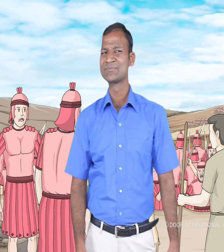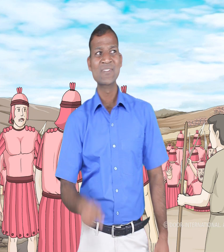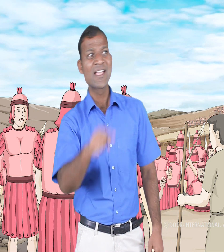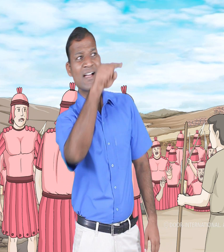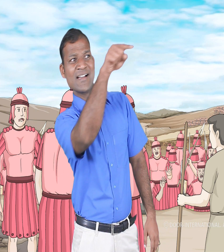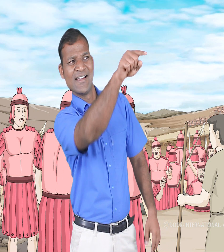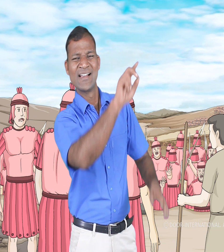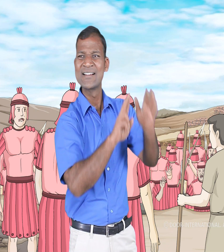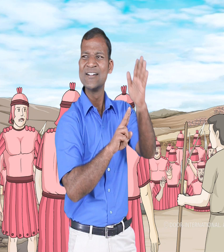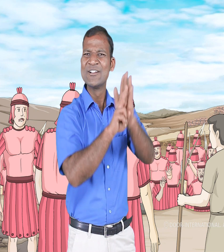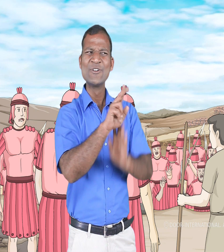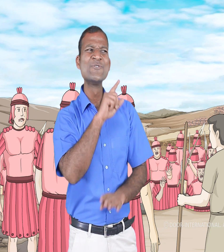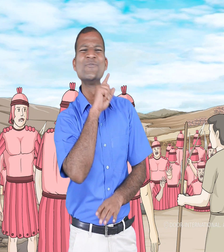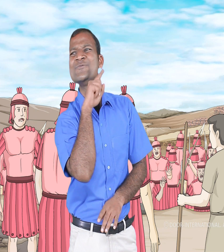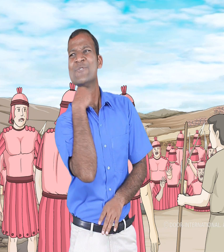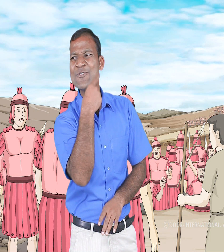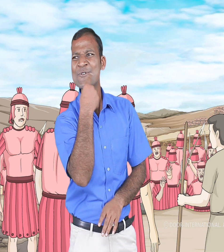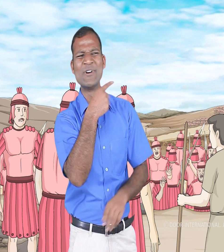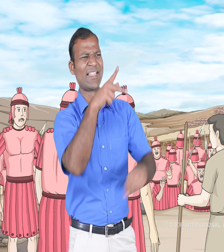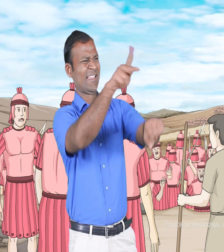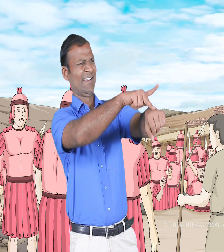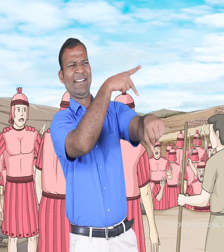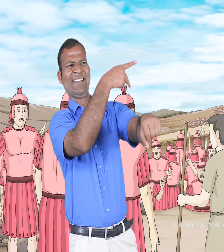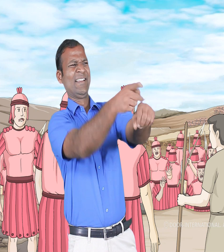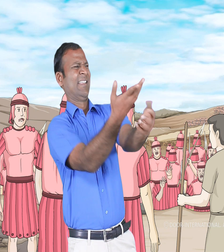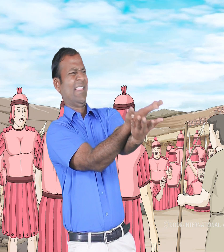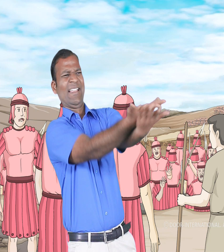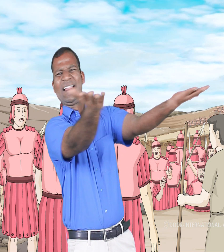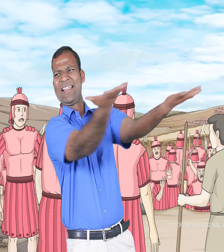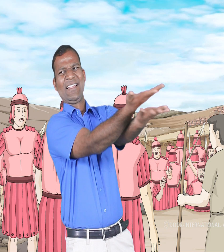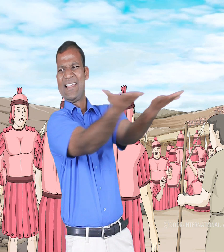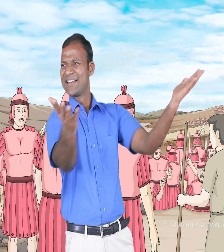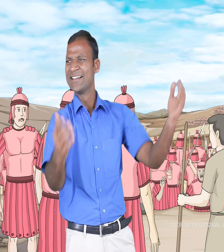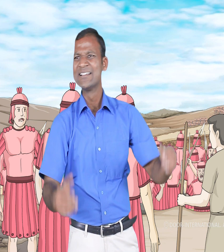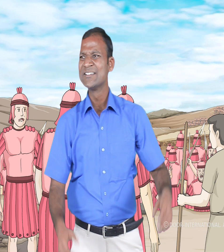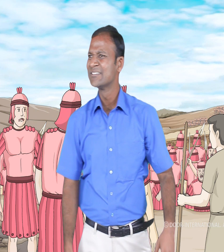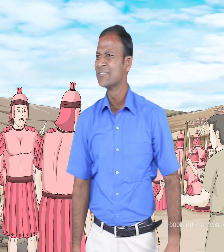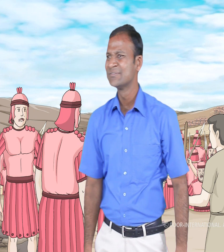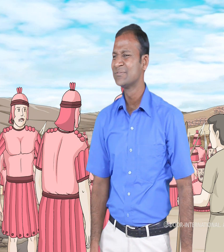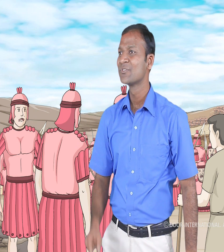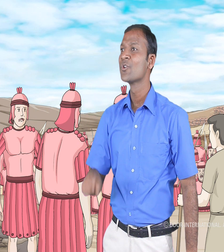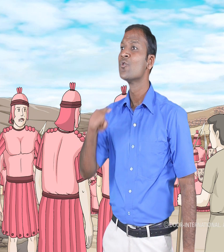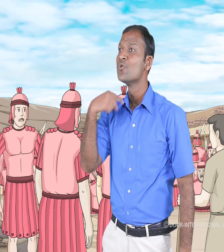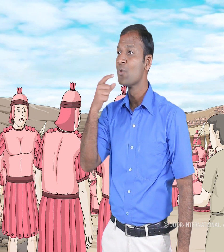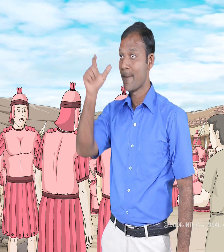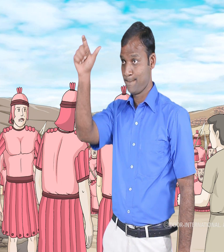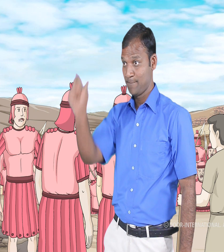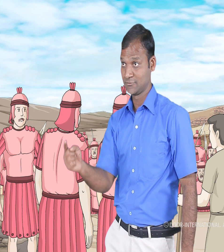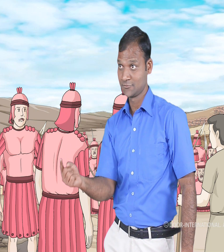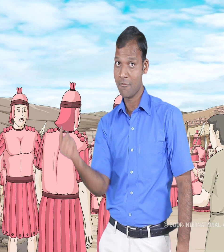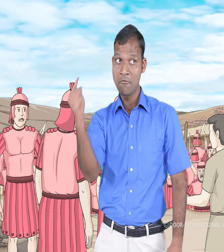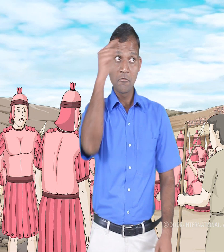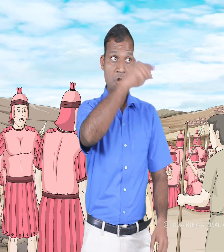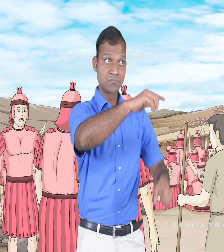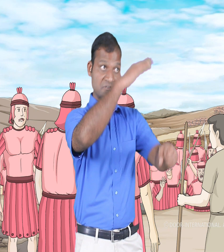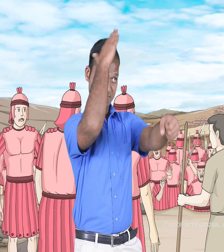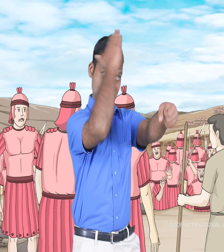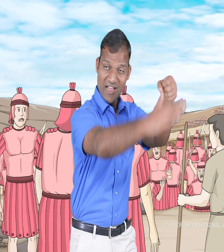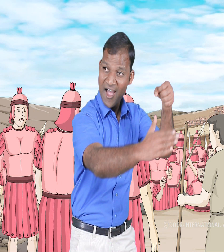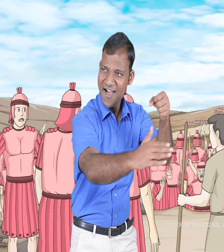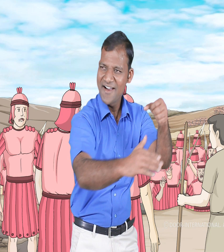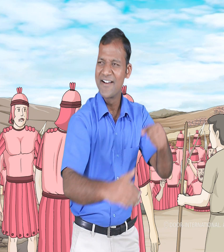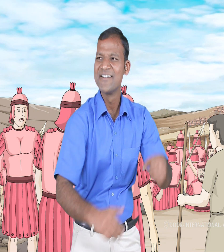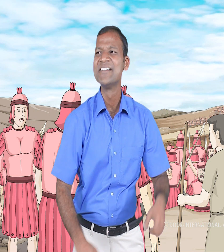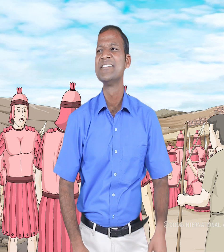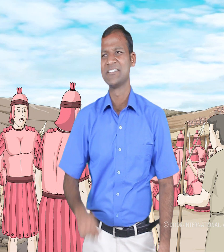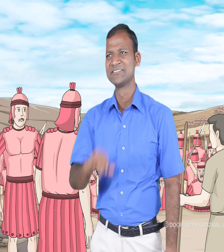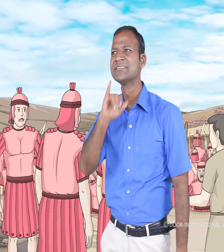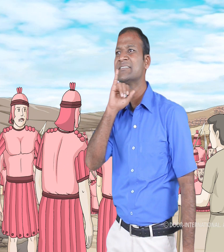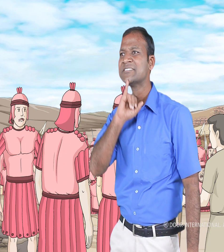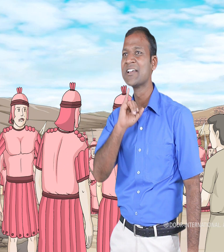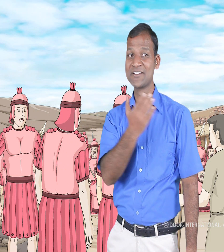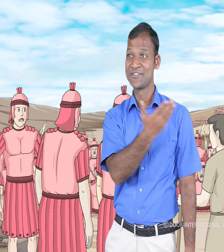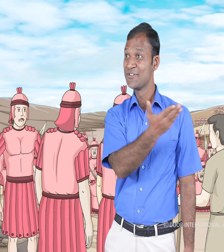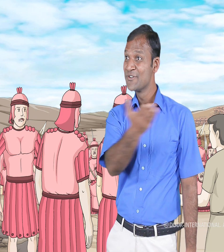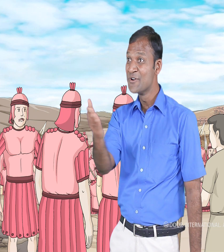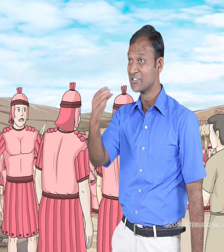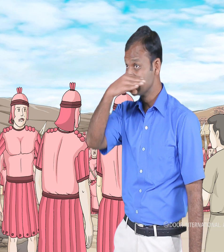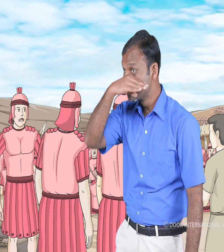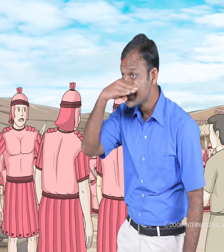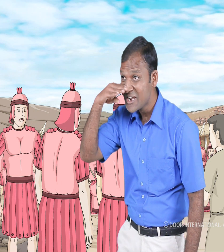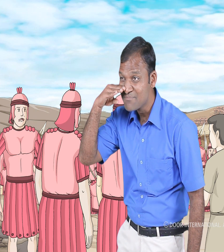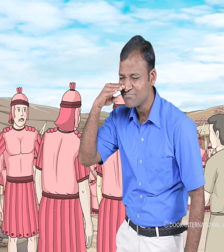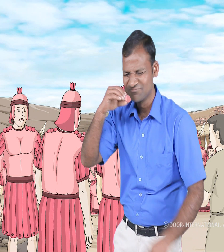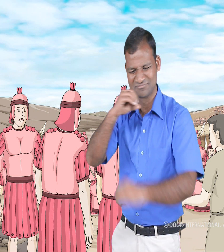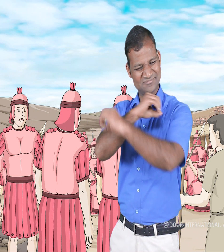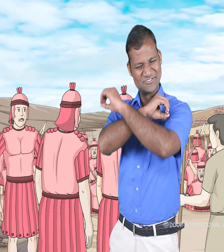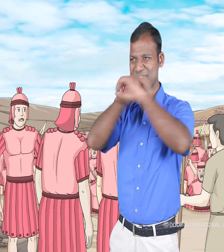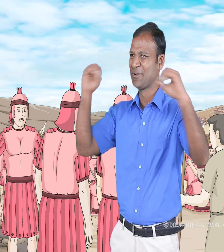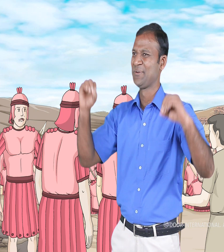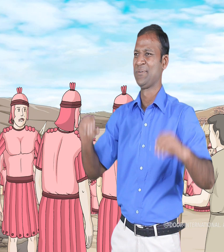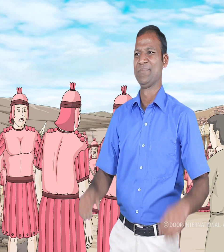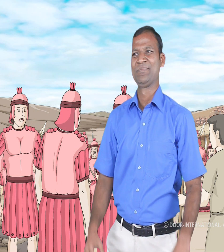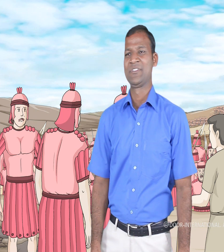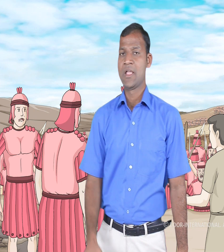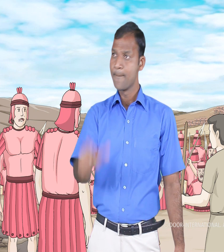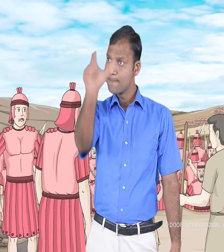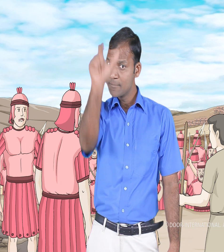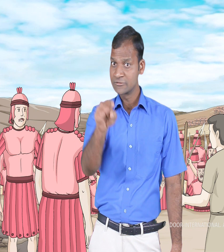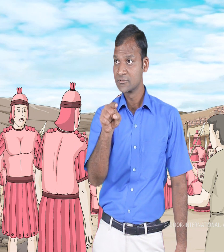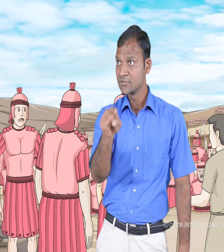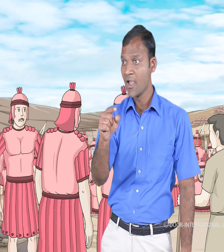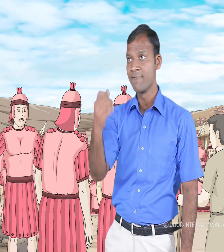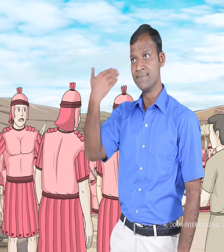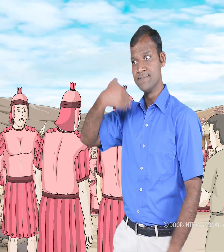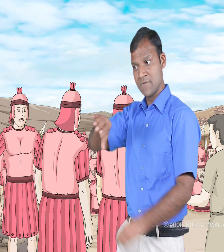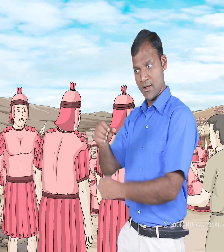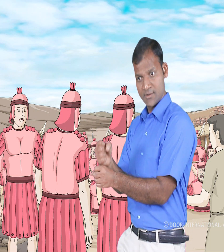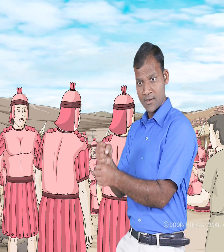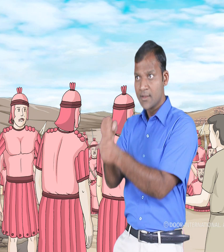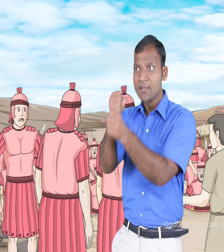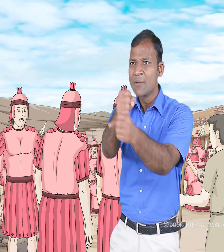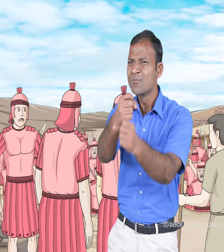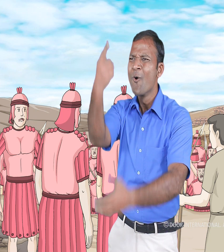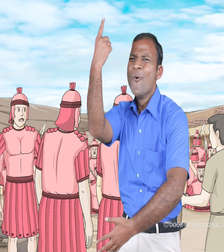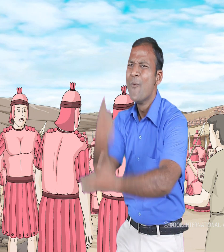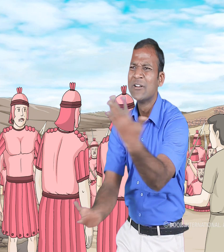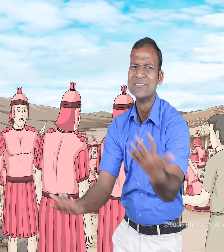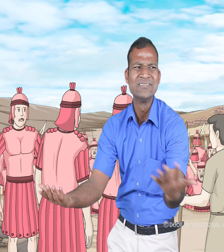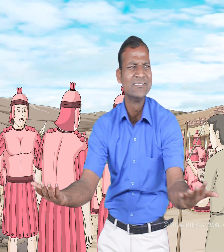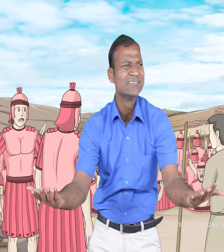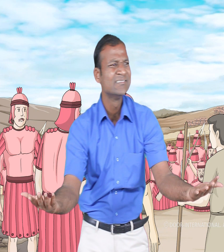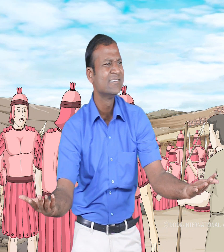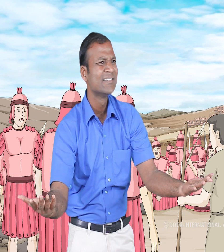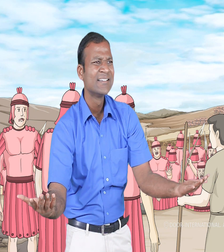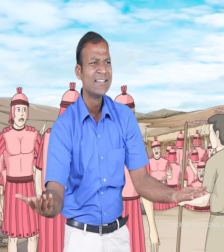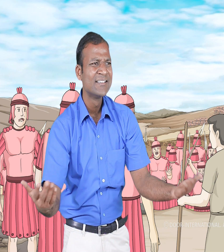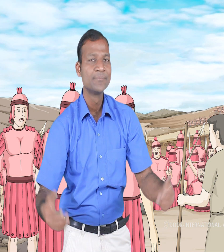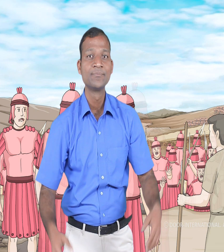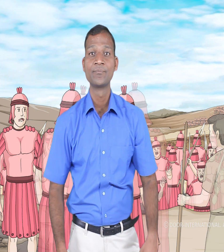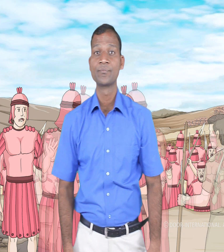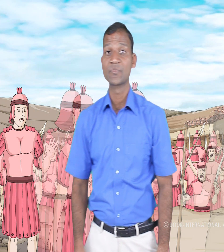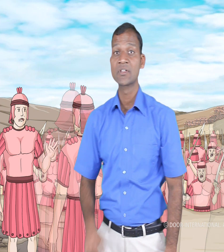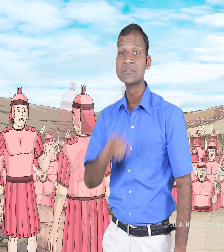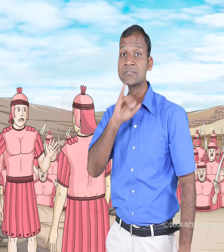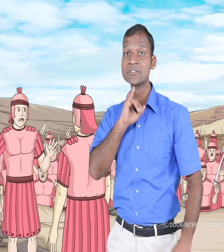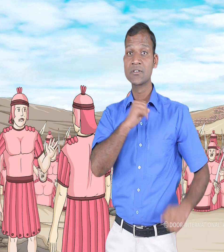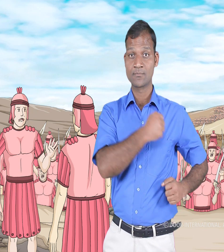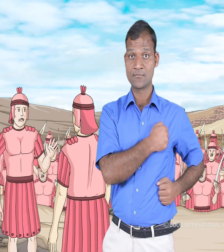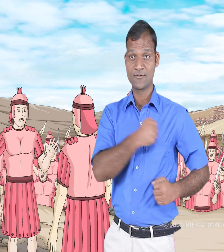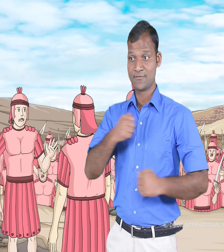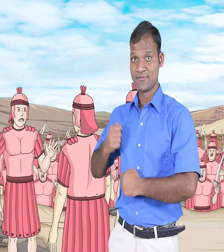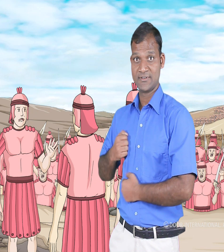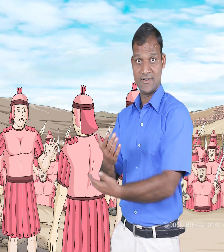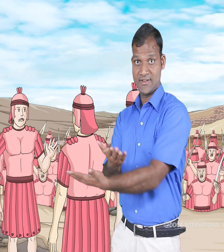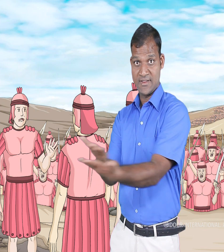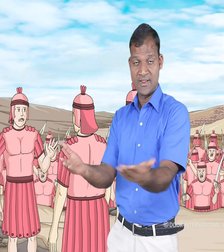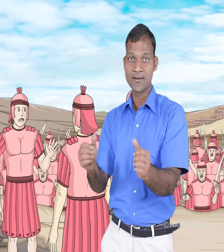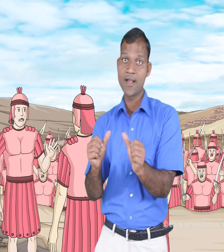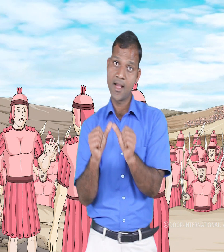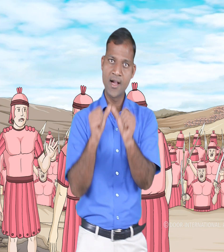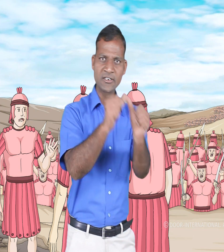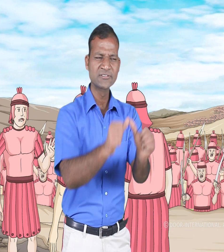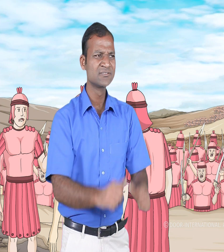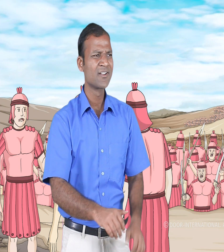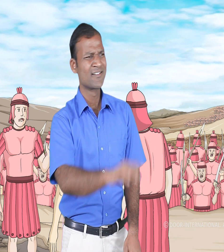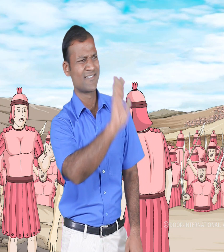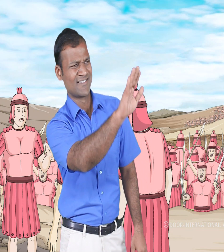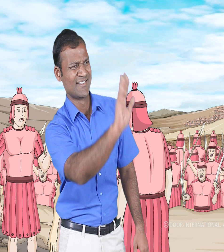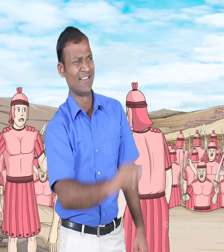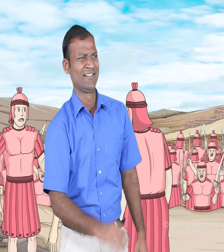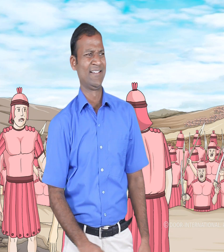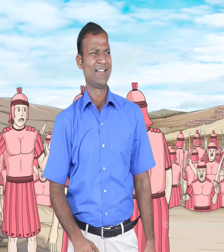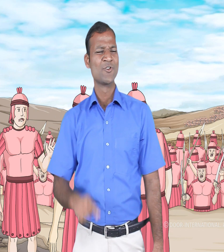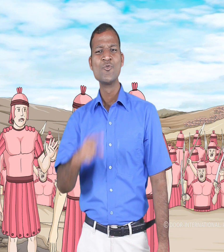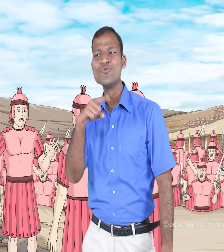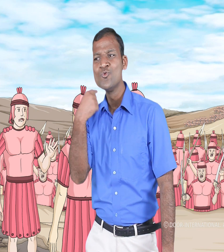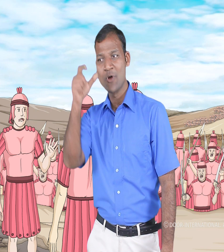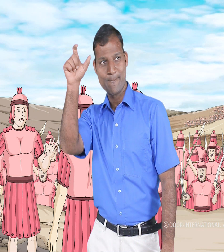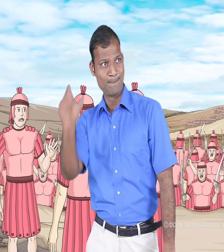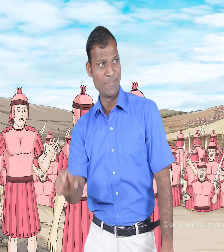Just who is this uncircumcised Philistine, that he should defy the armies of the living God?”